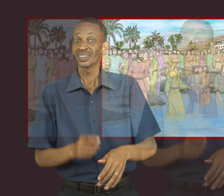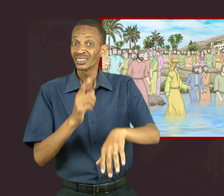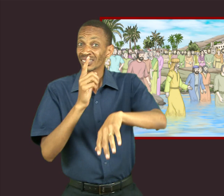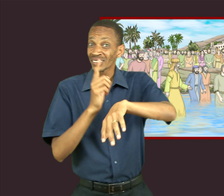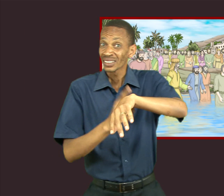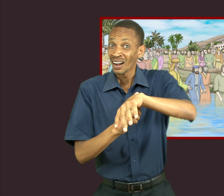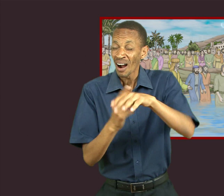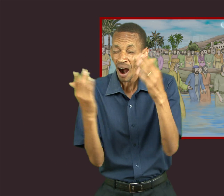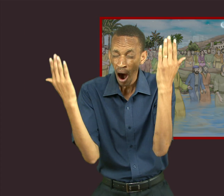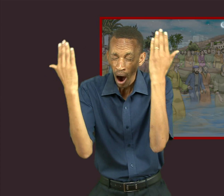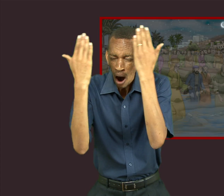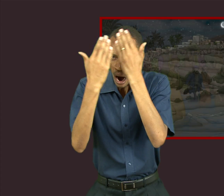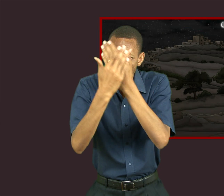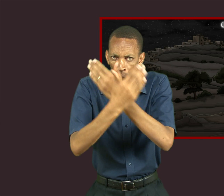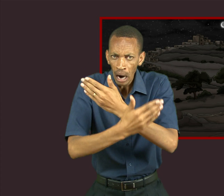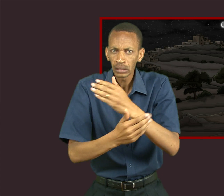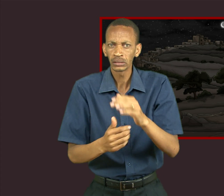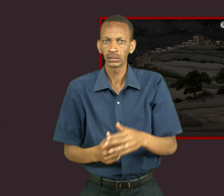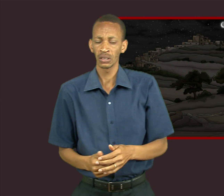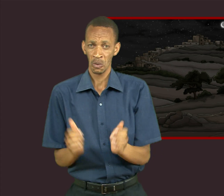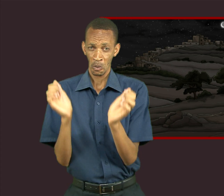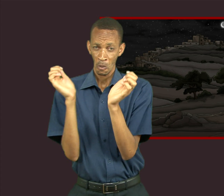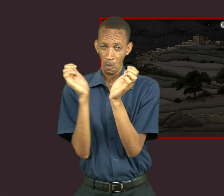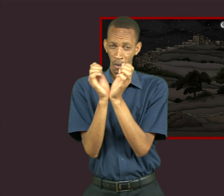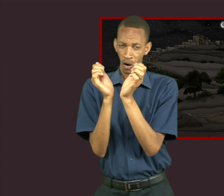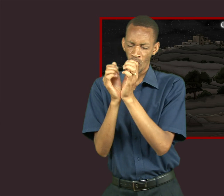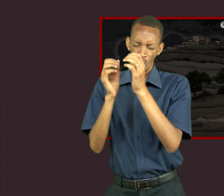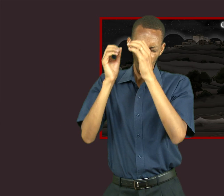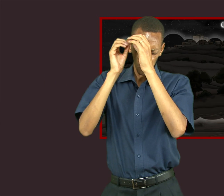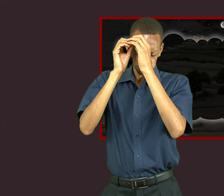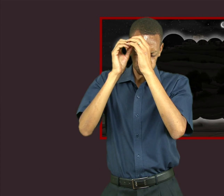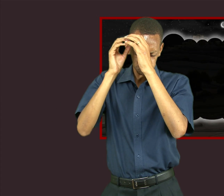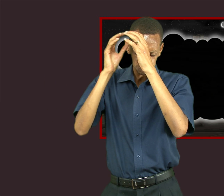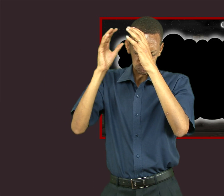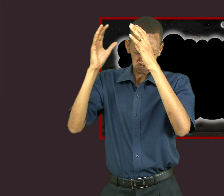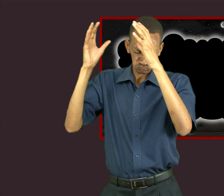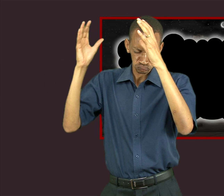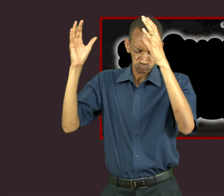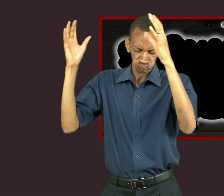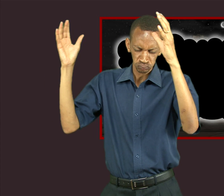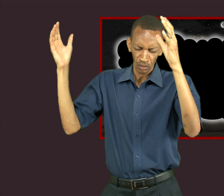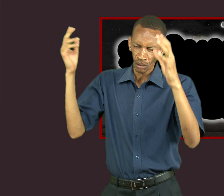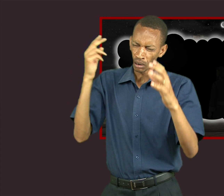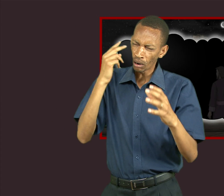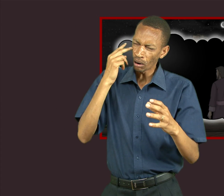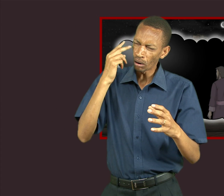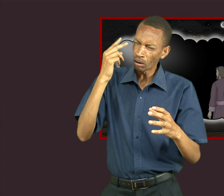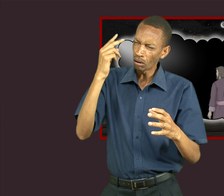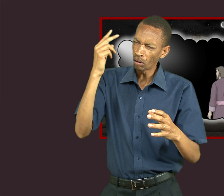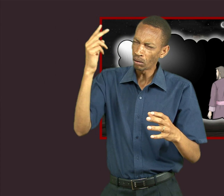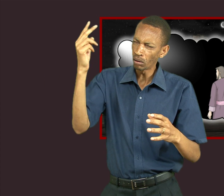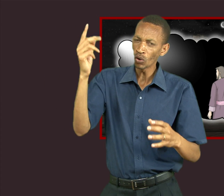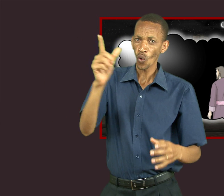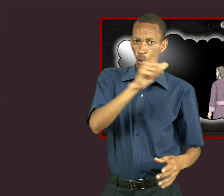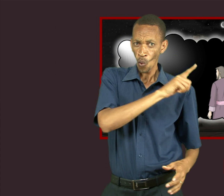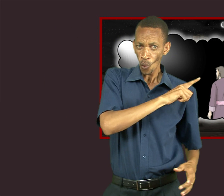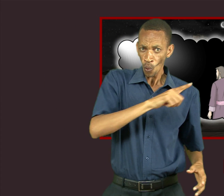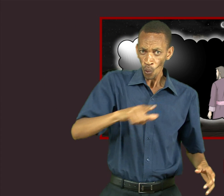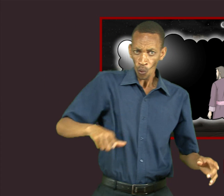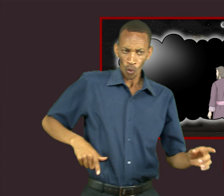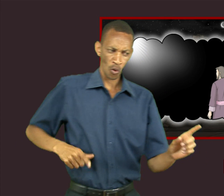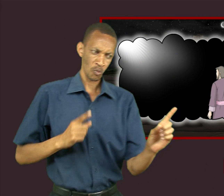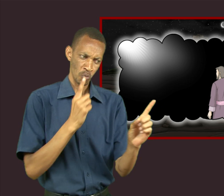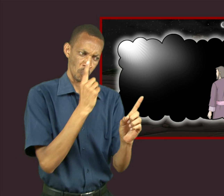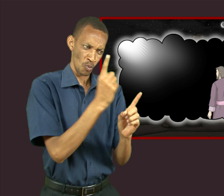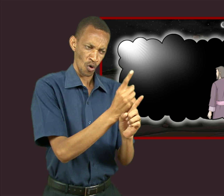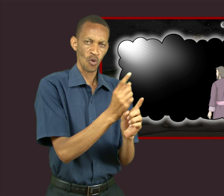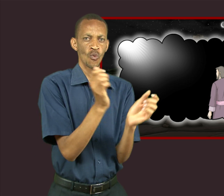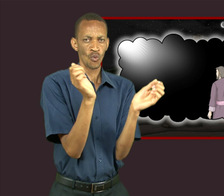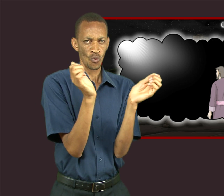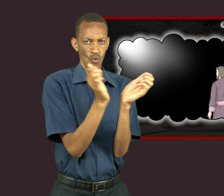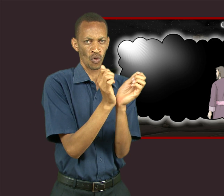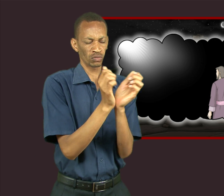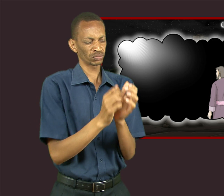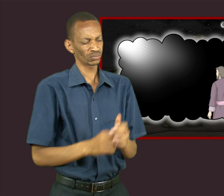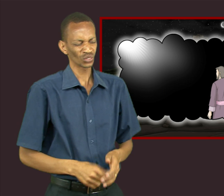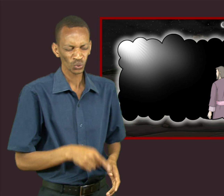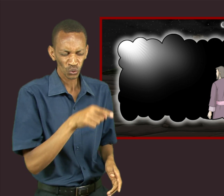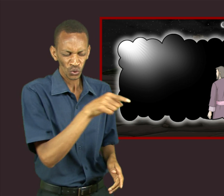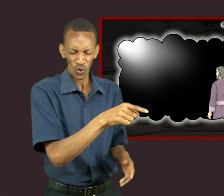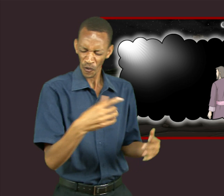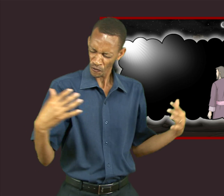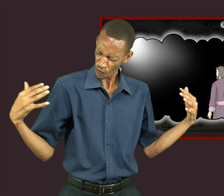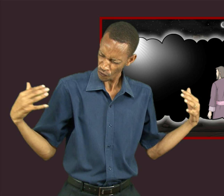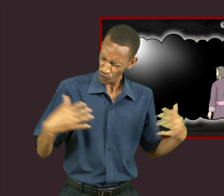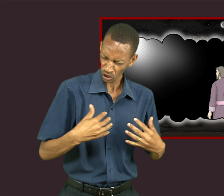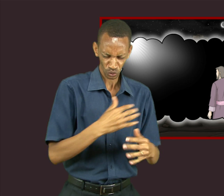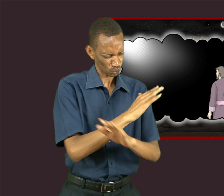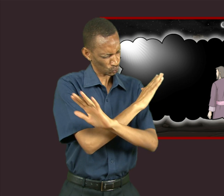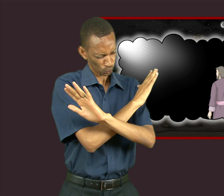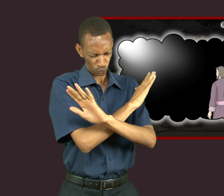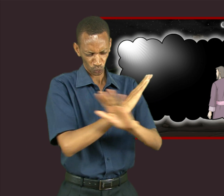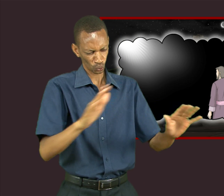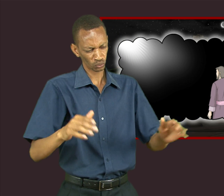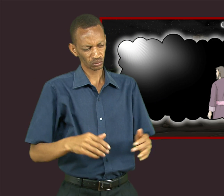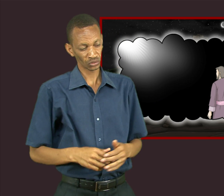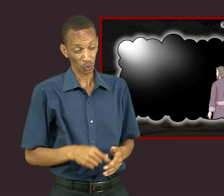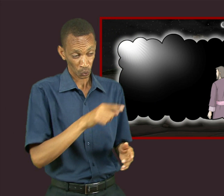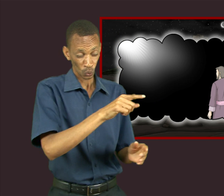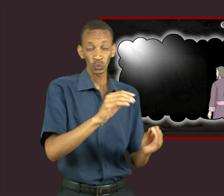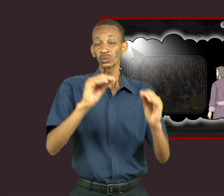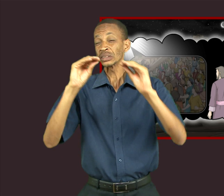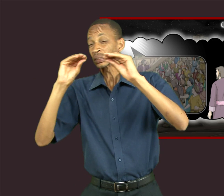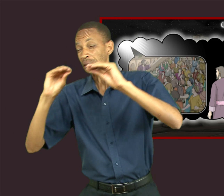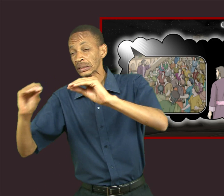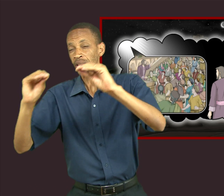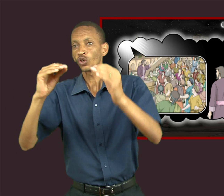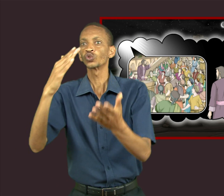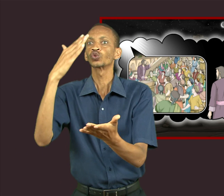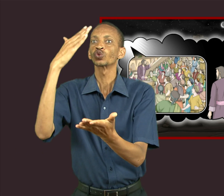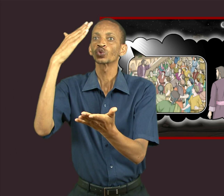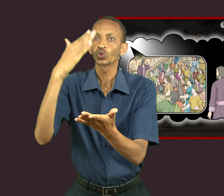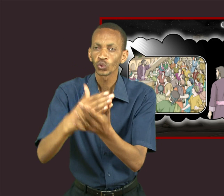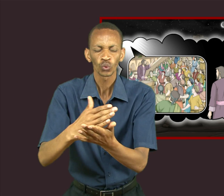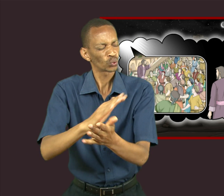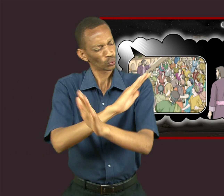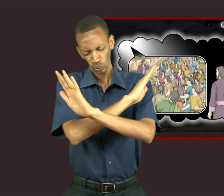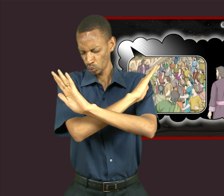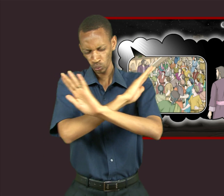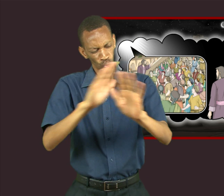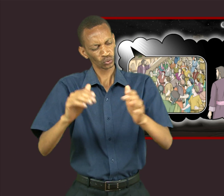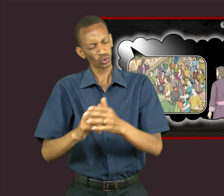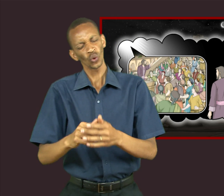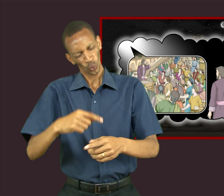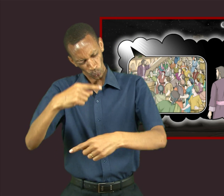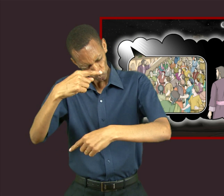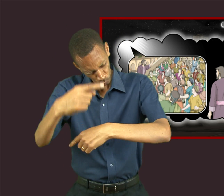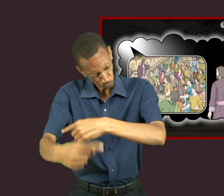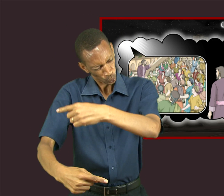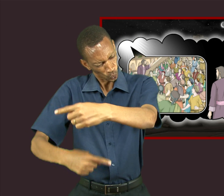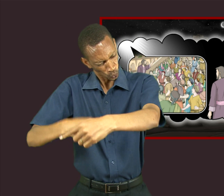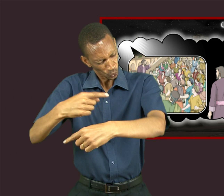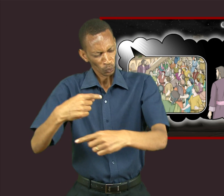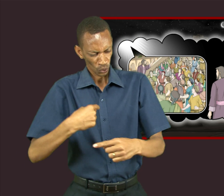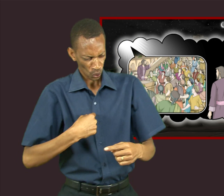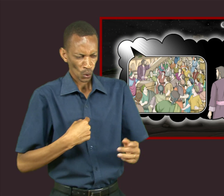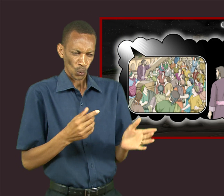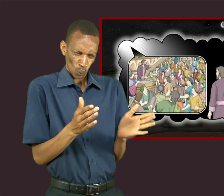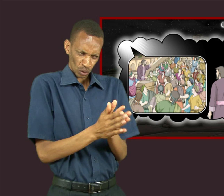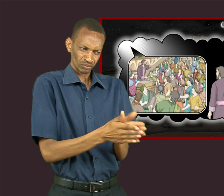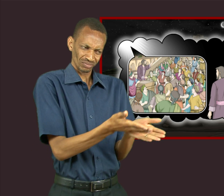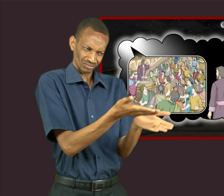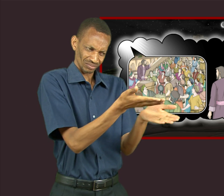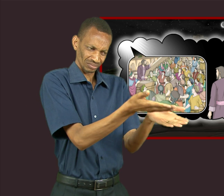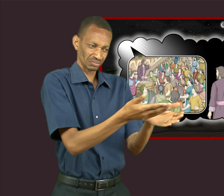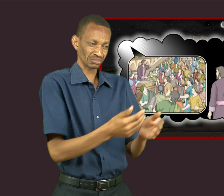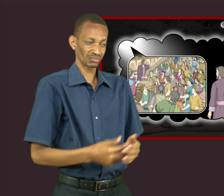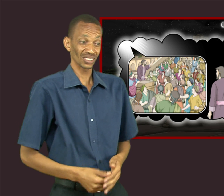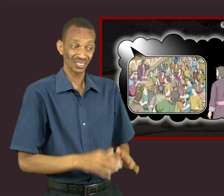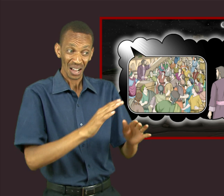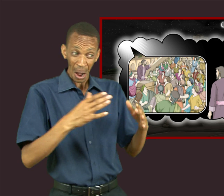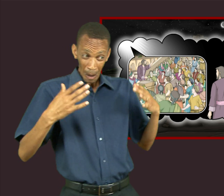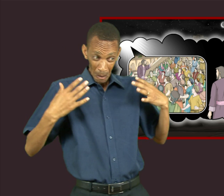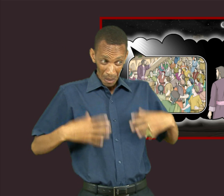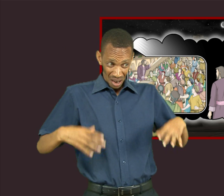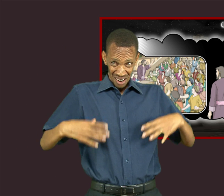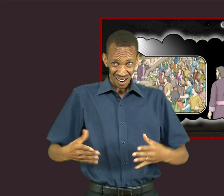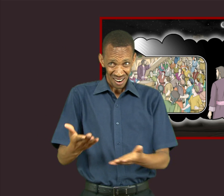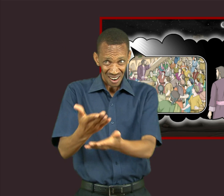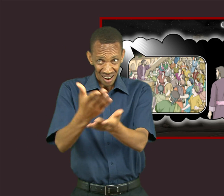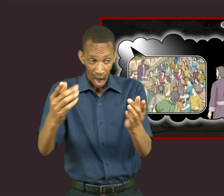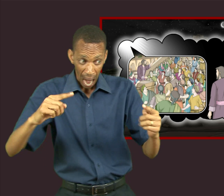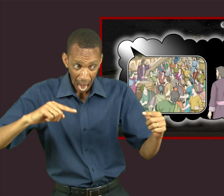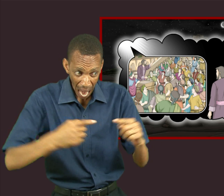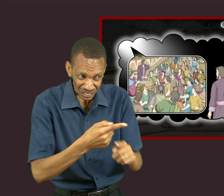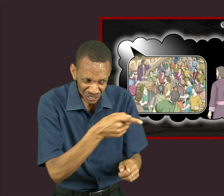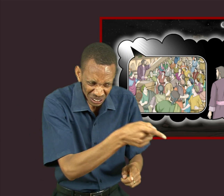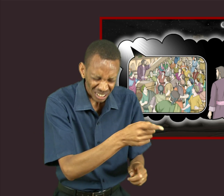One night the Lord spoke to Paul in a vision: “Do not be afraid; keep on speaking; do not be silent.